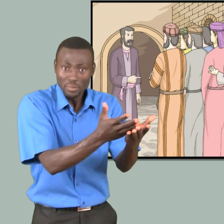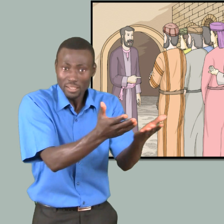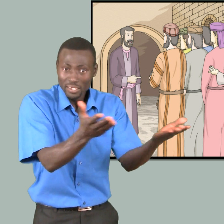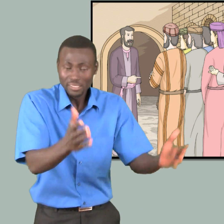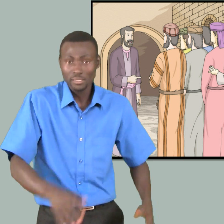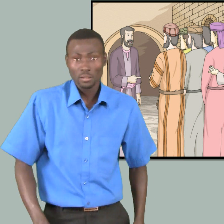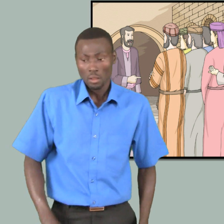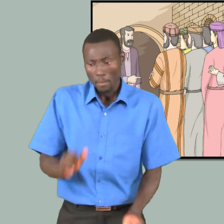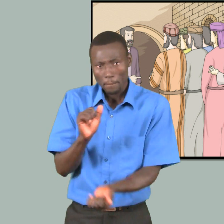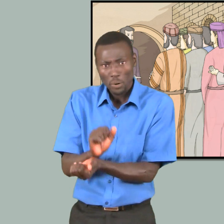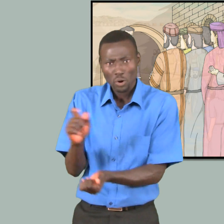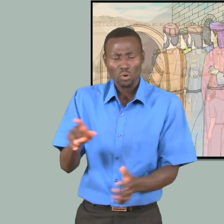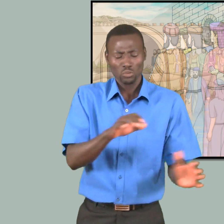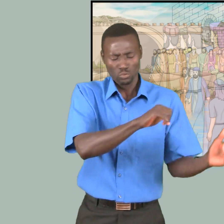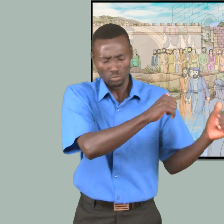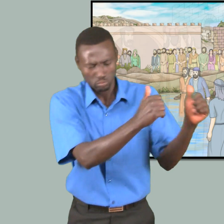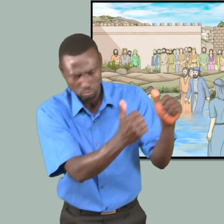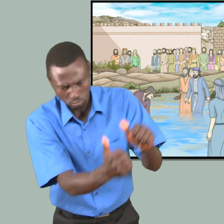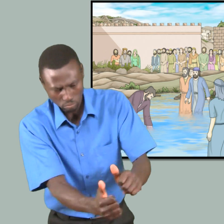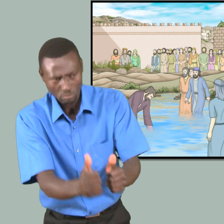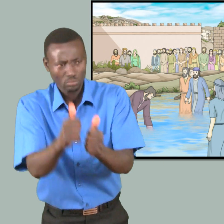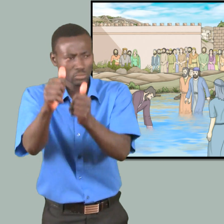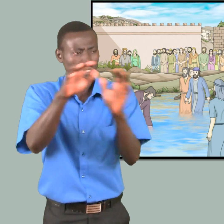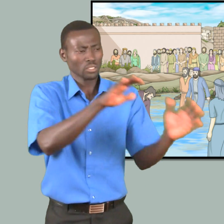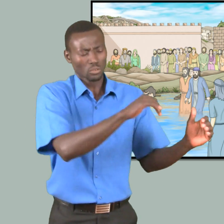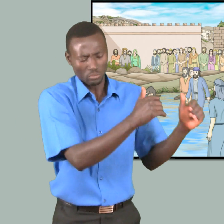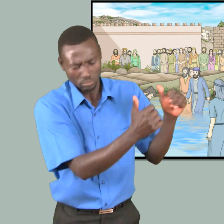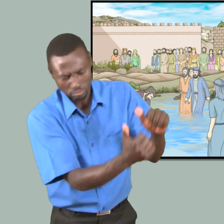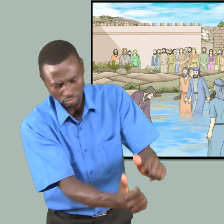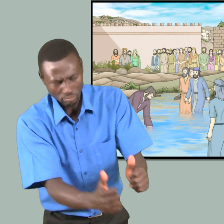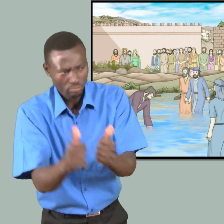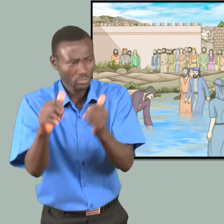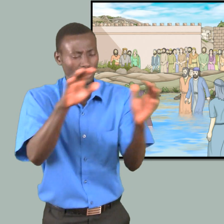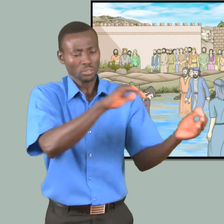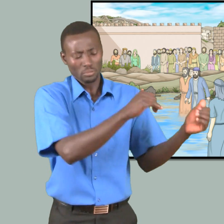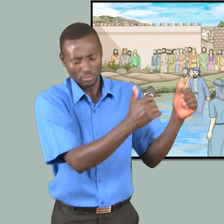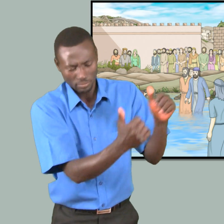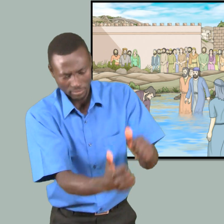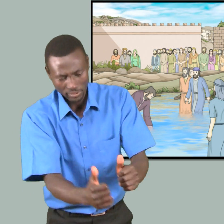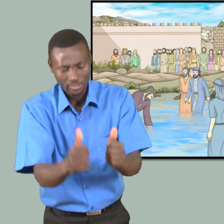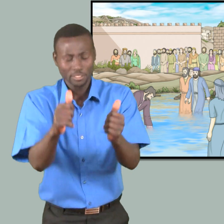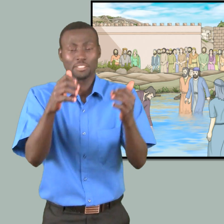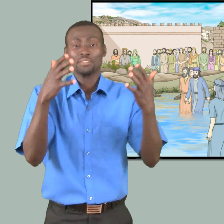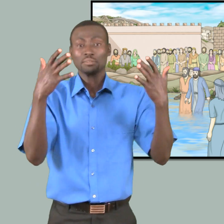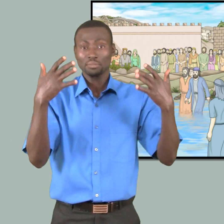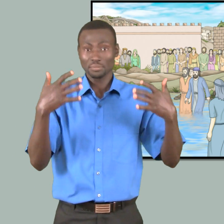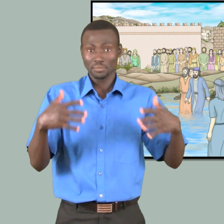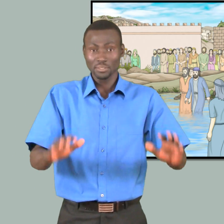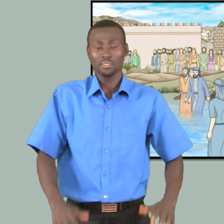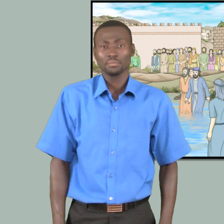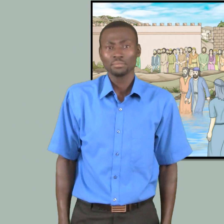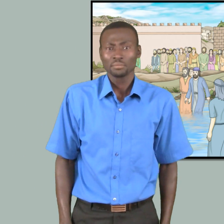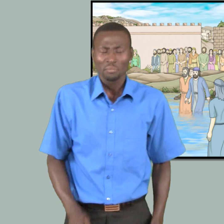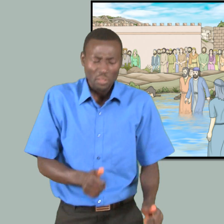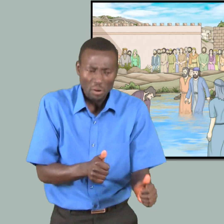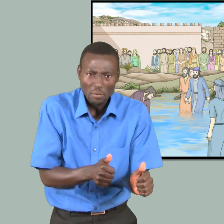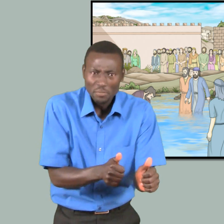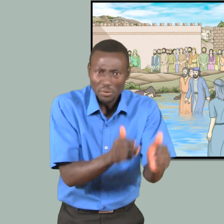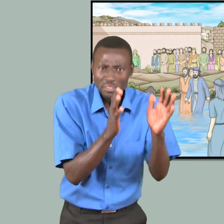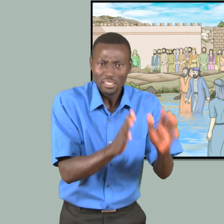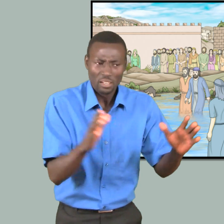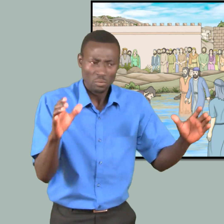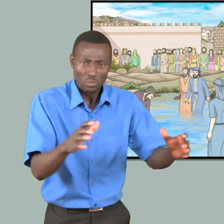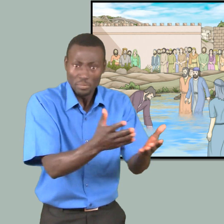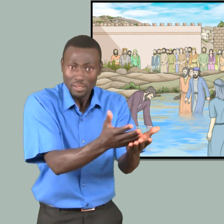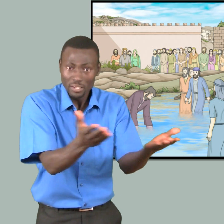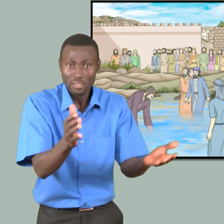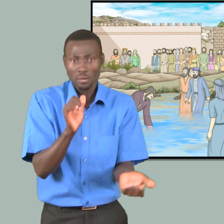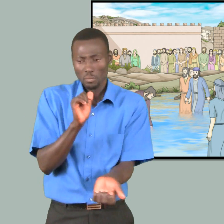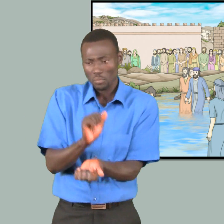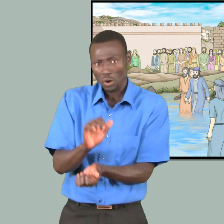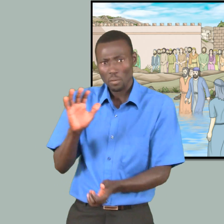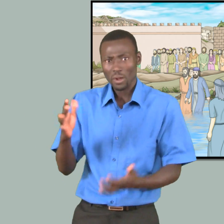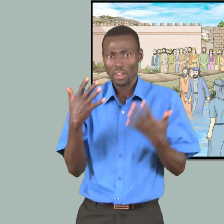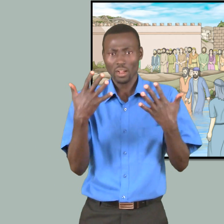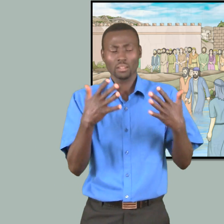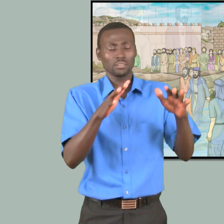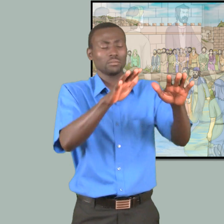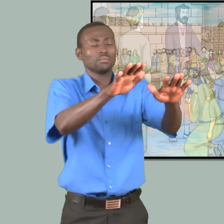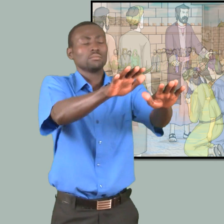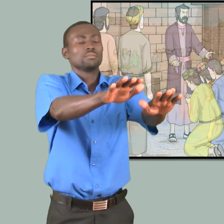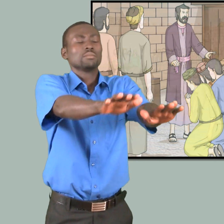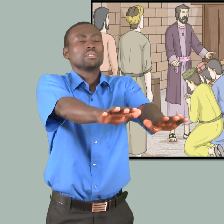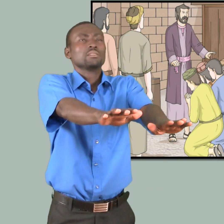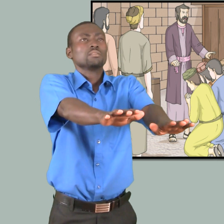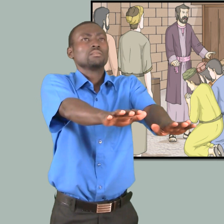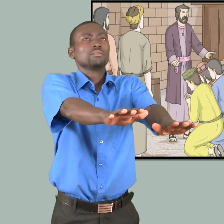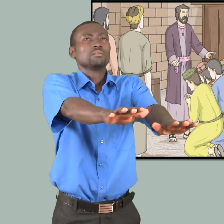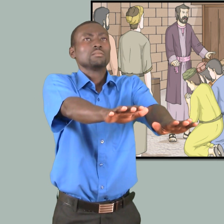On hearing this, they were baptized into the name of the Lord Jesus.